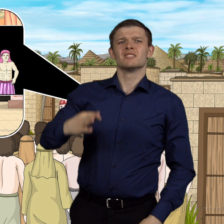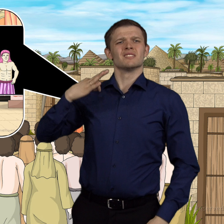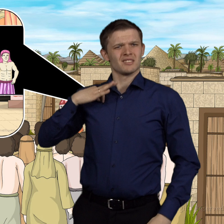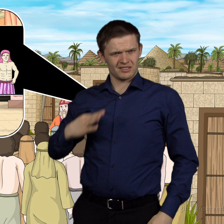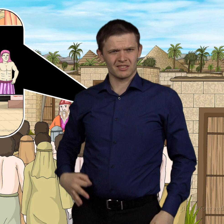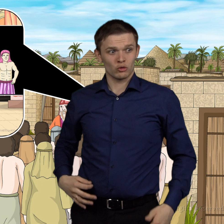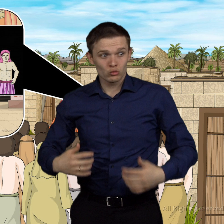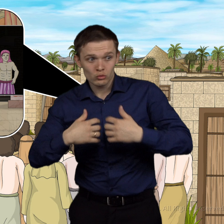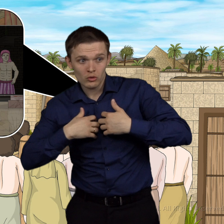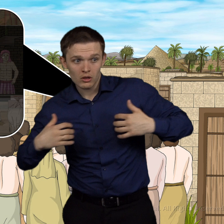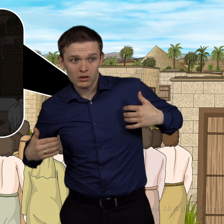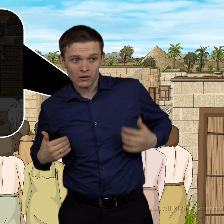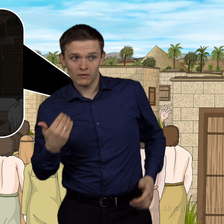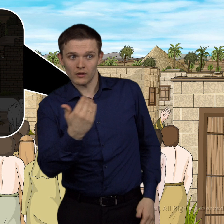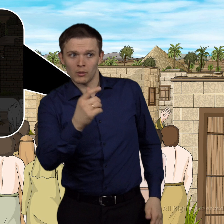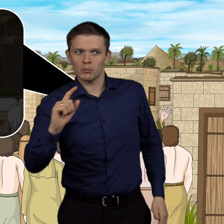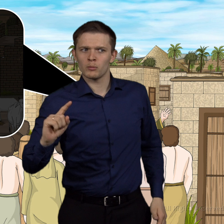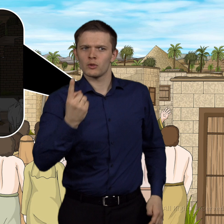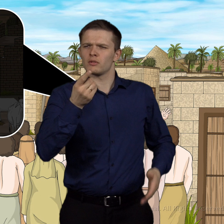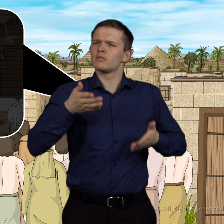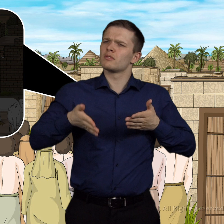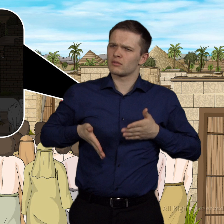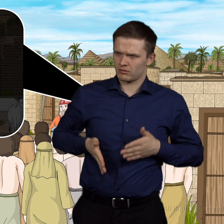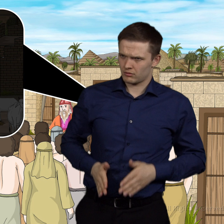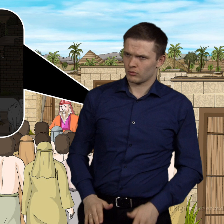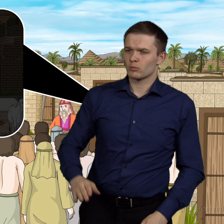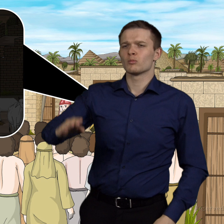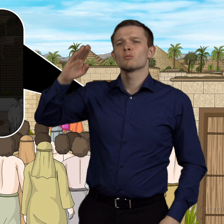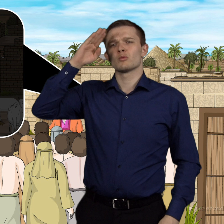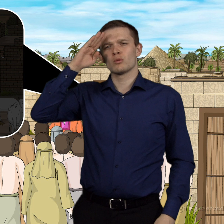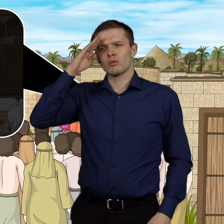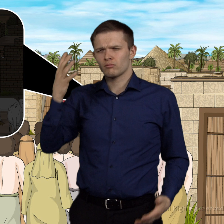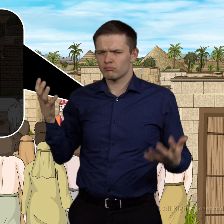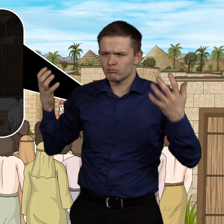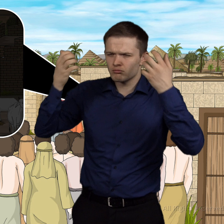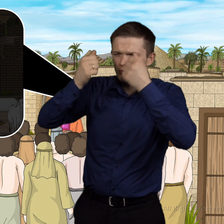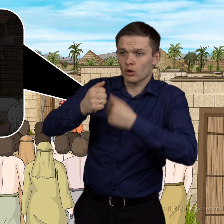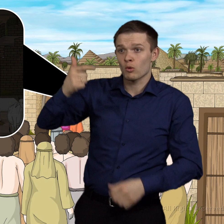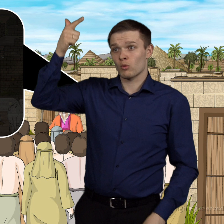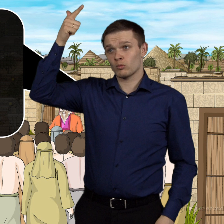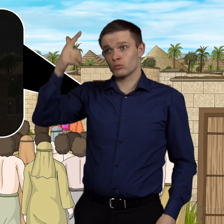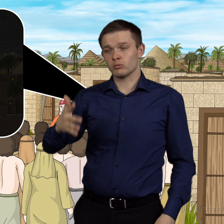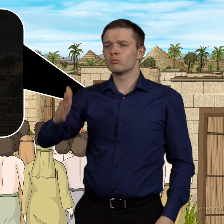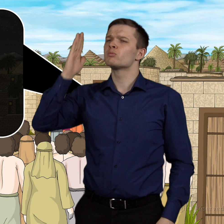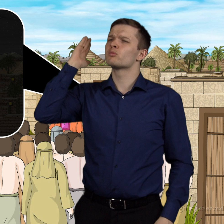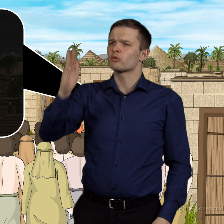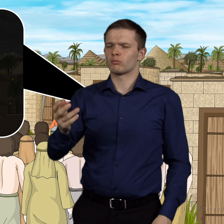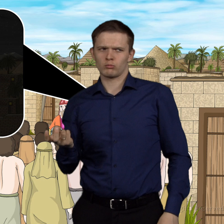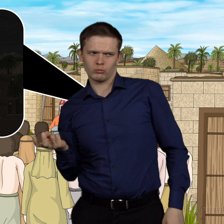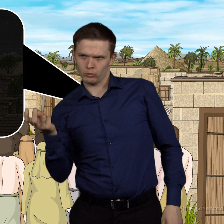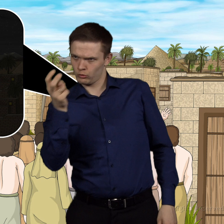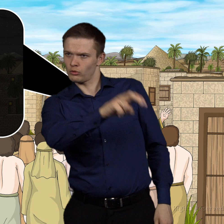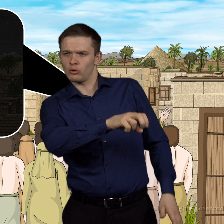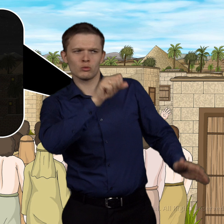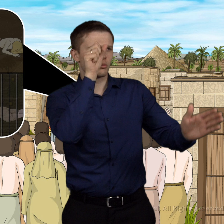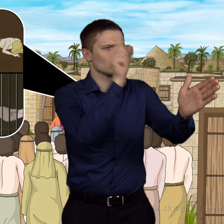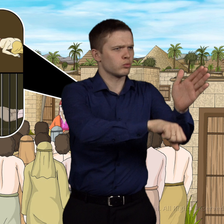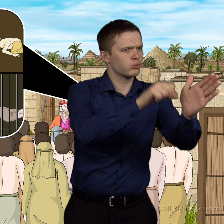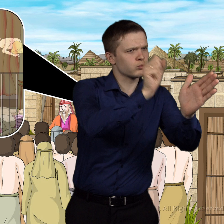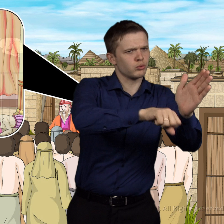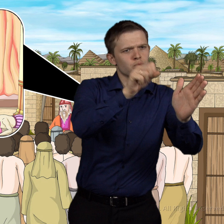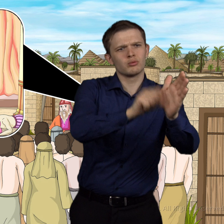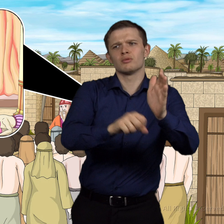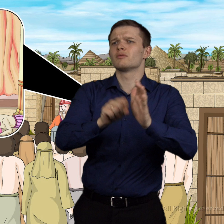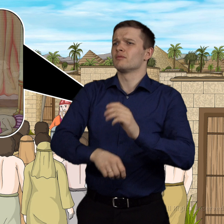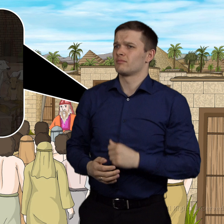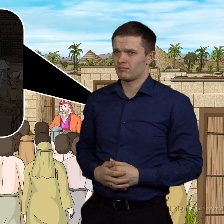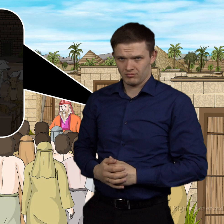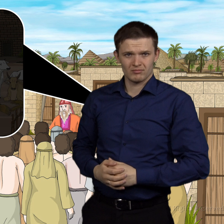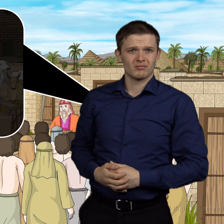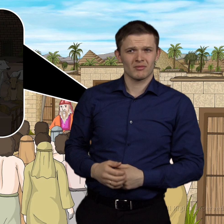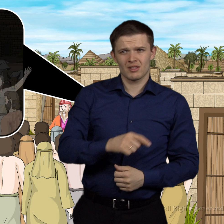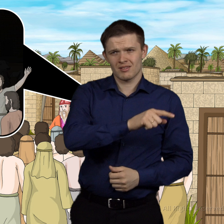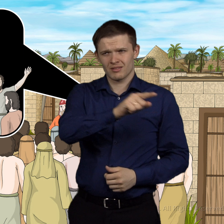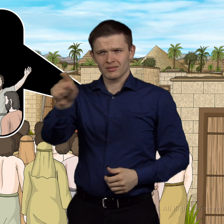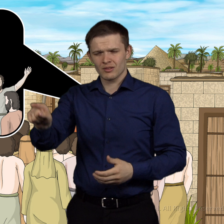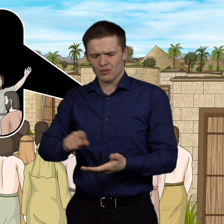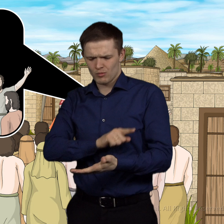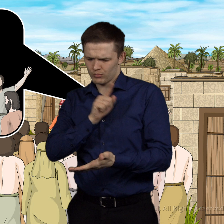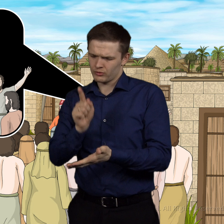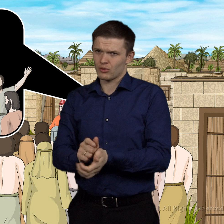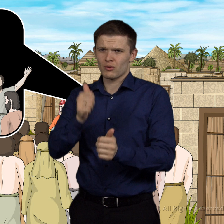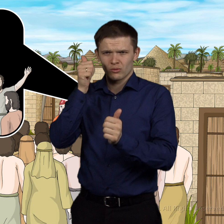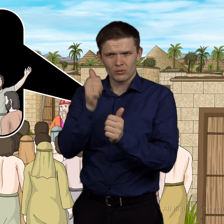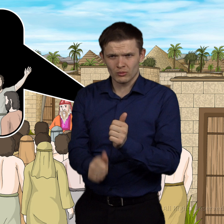so He will not allow the destroyer to enter your houses and strike you down.